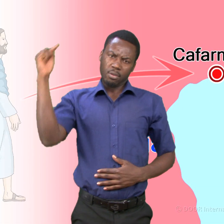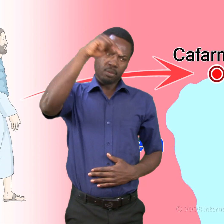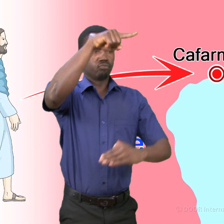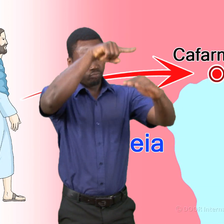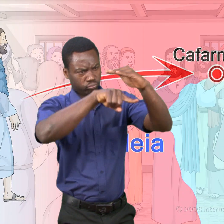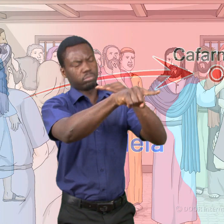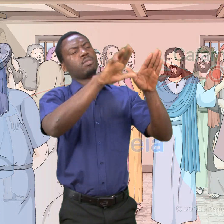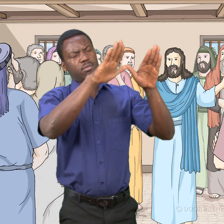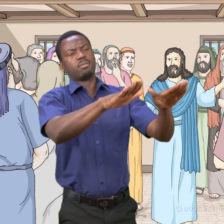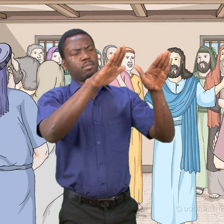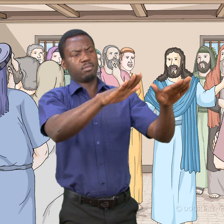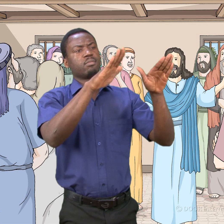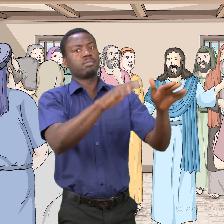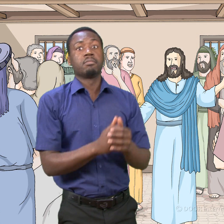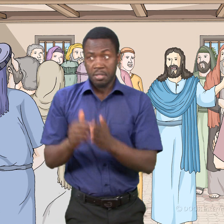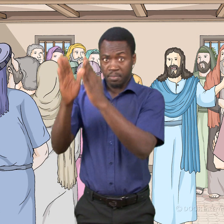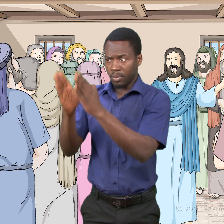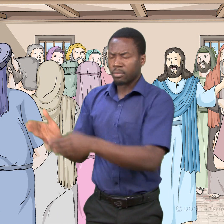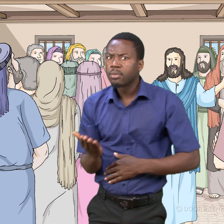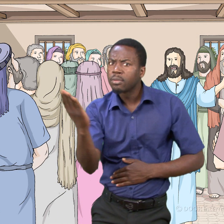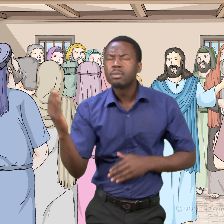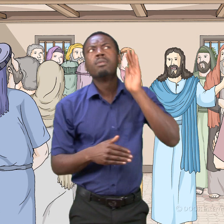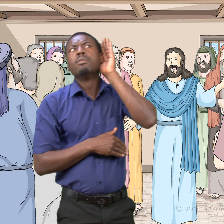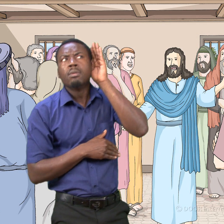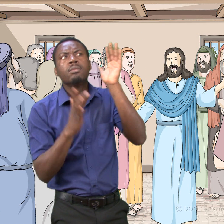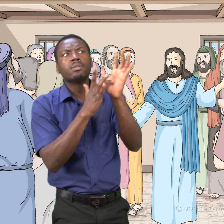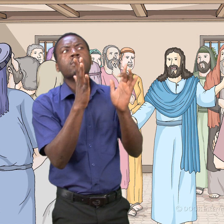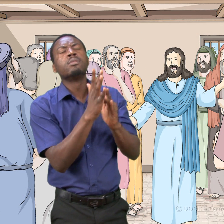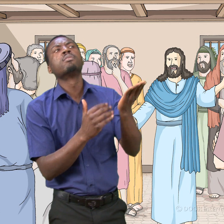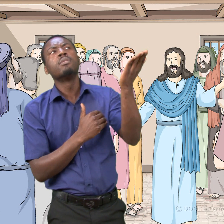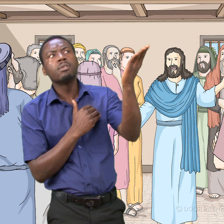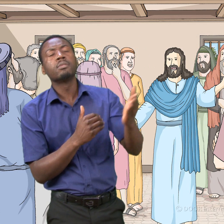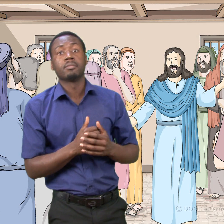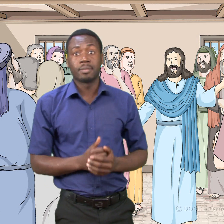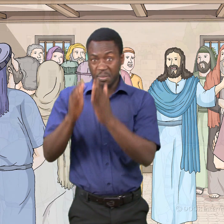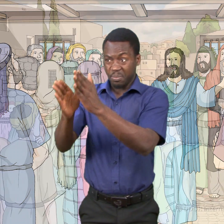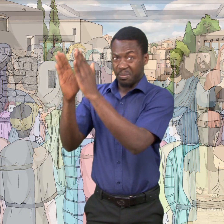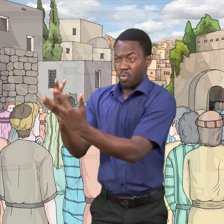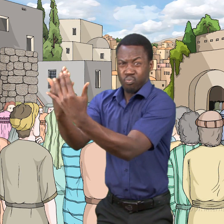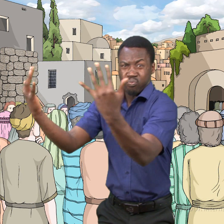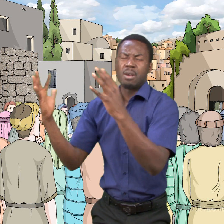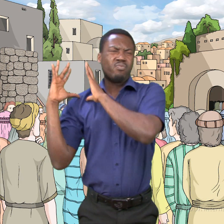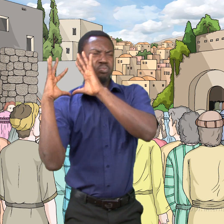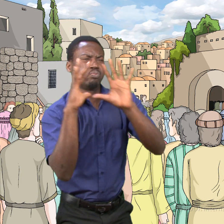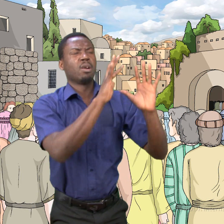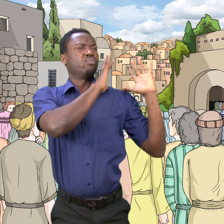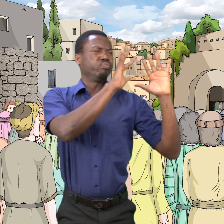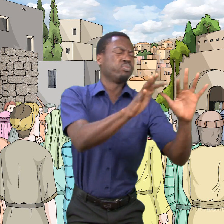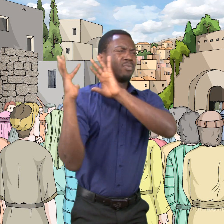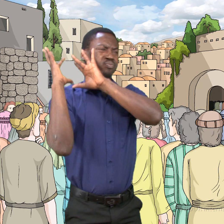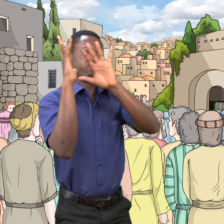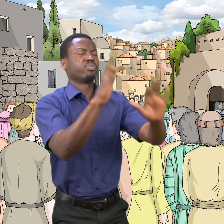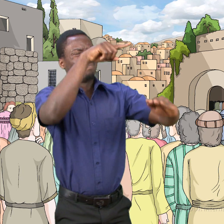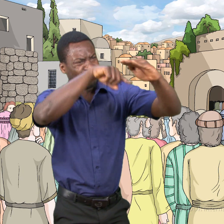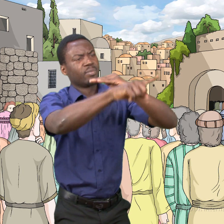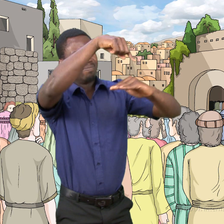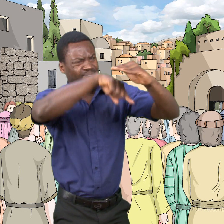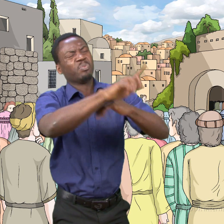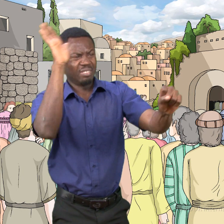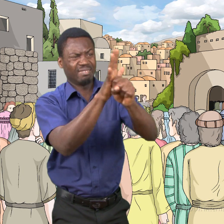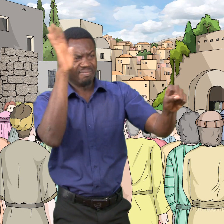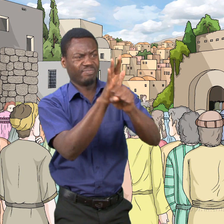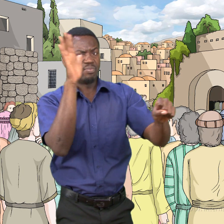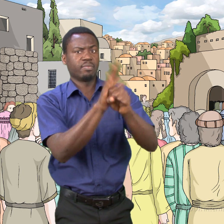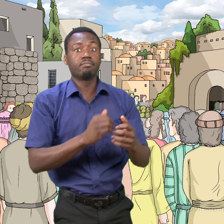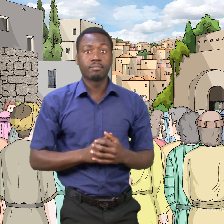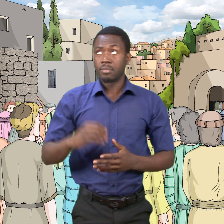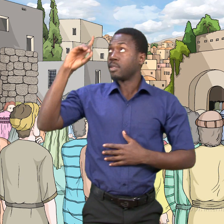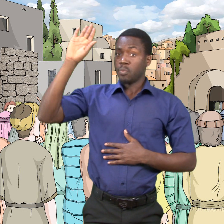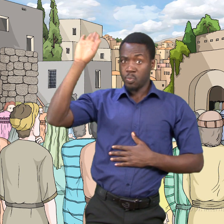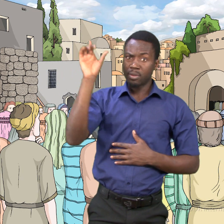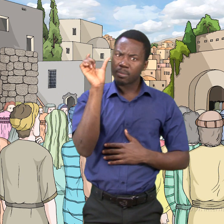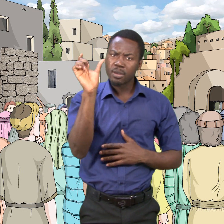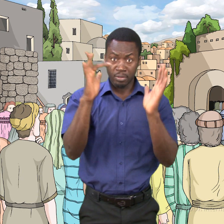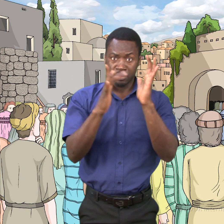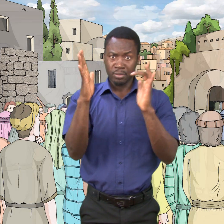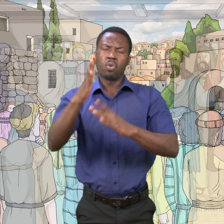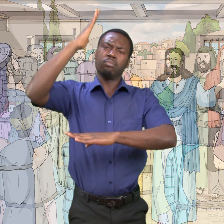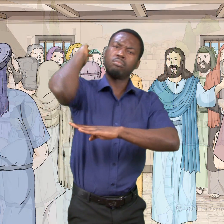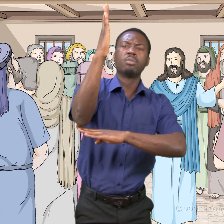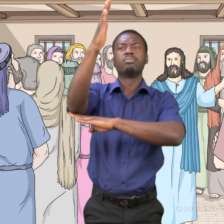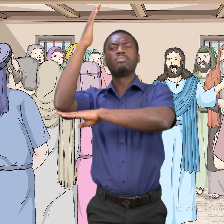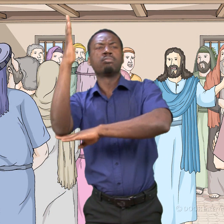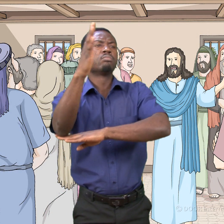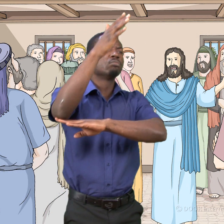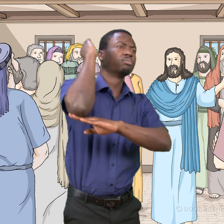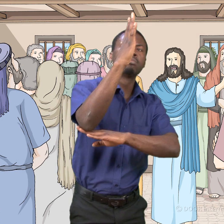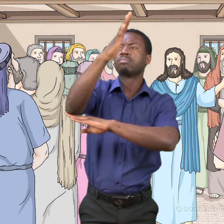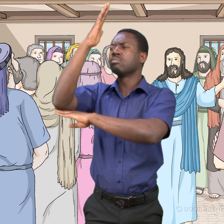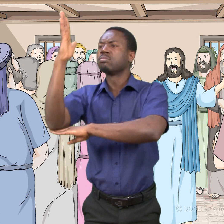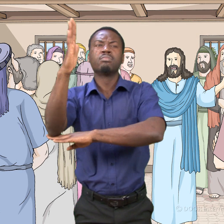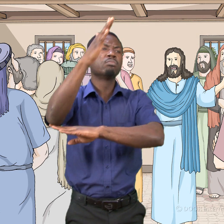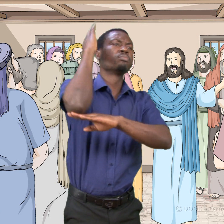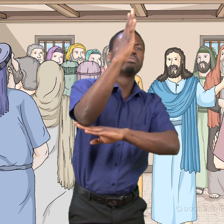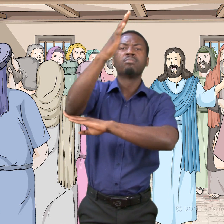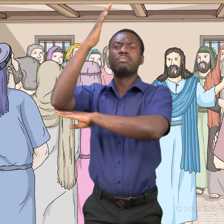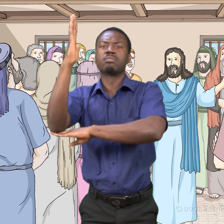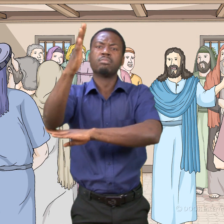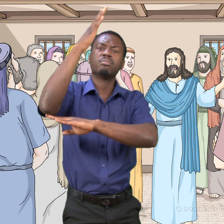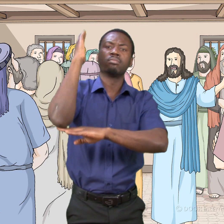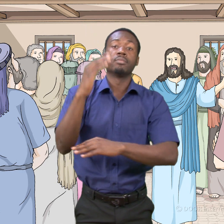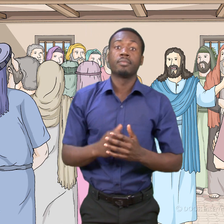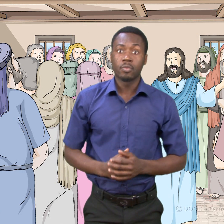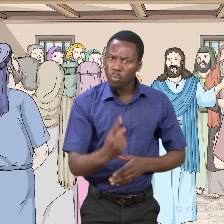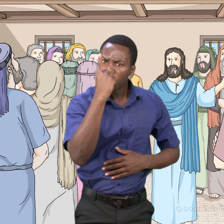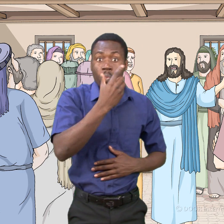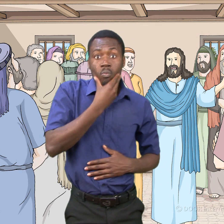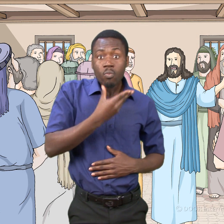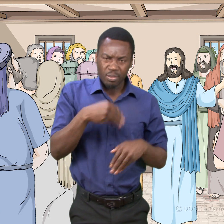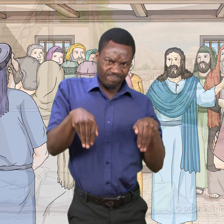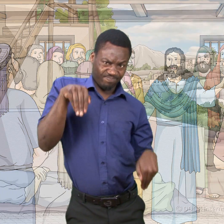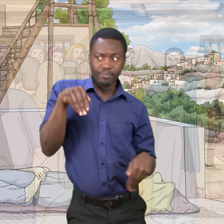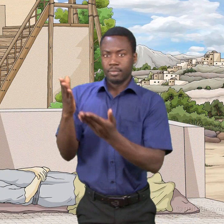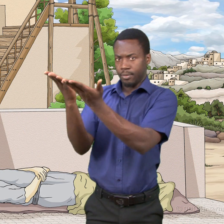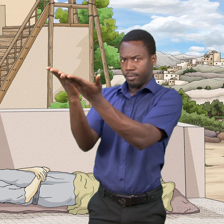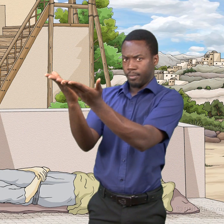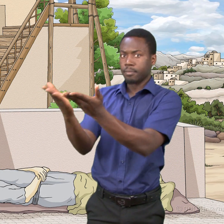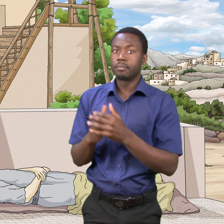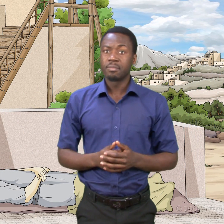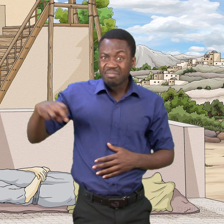And when the people heard that He was home, they gathered in such large numbers that there was no more room, not even outside the door, as Jesus spoke the word to them.